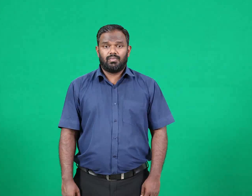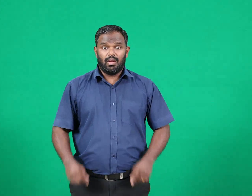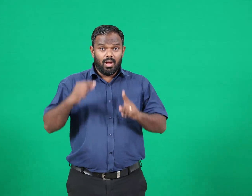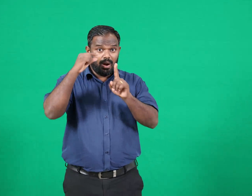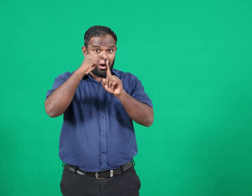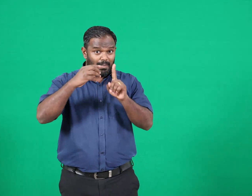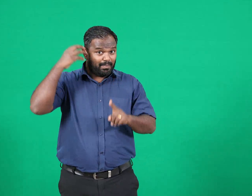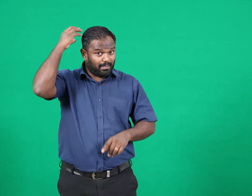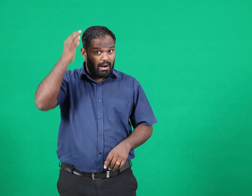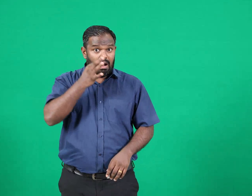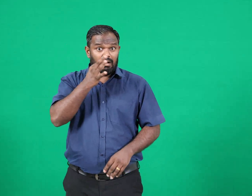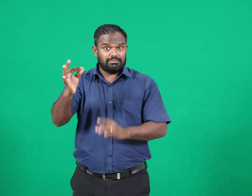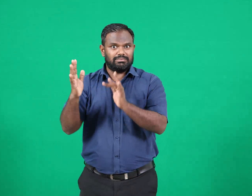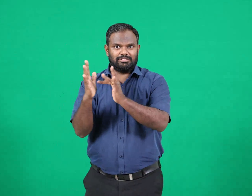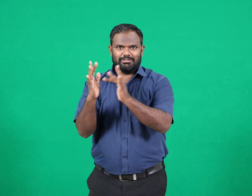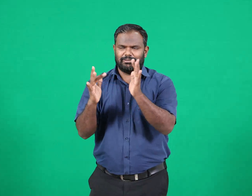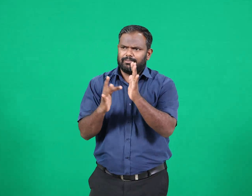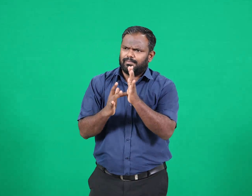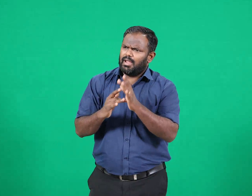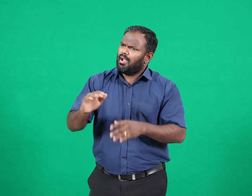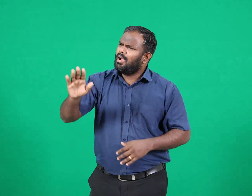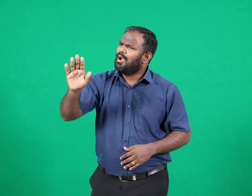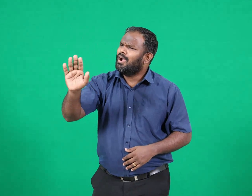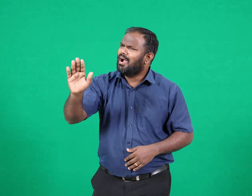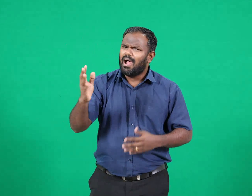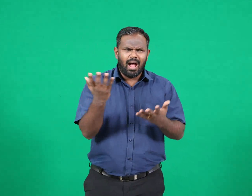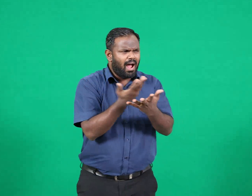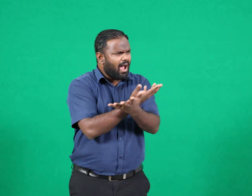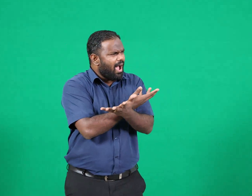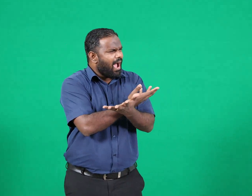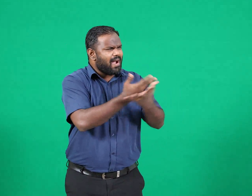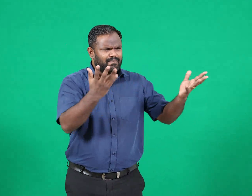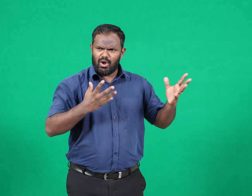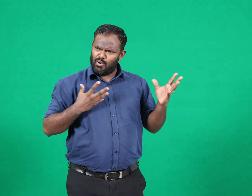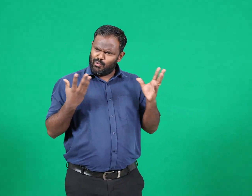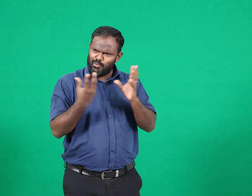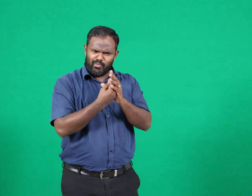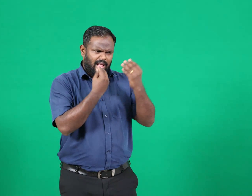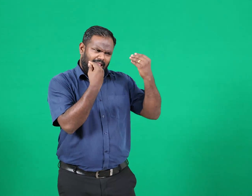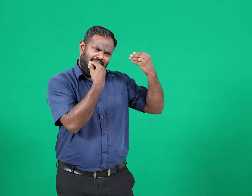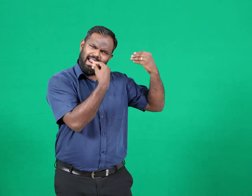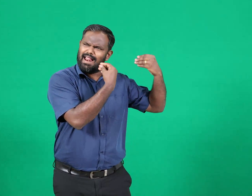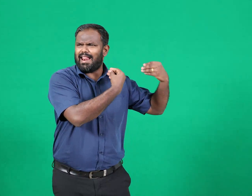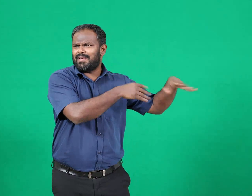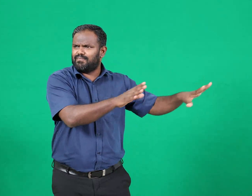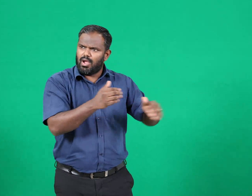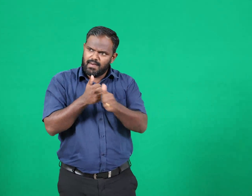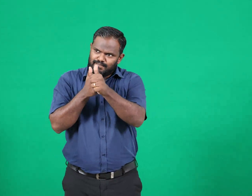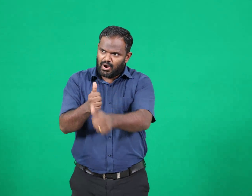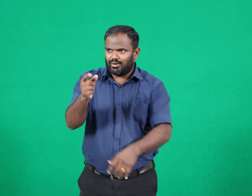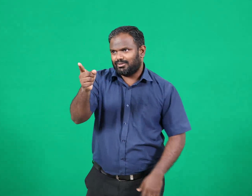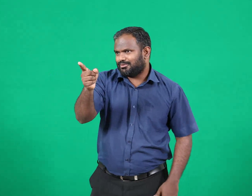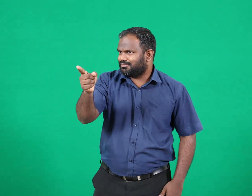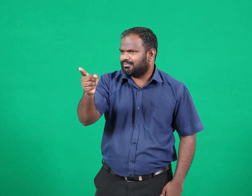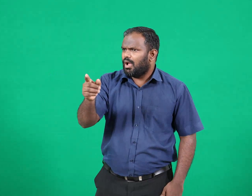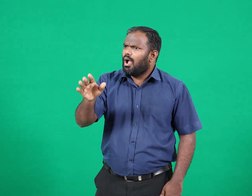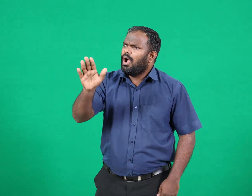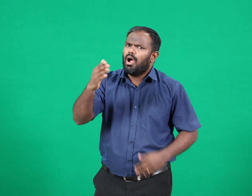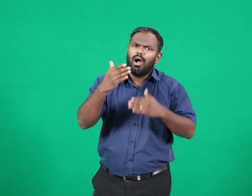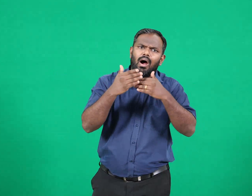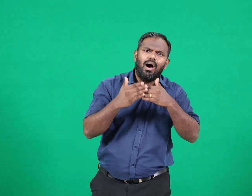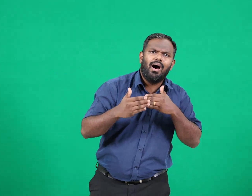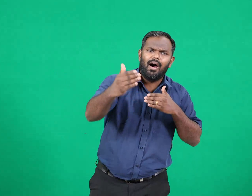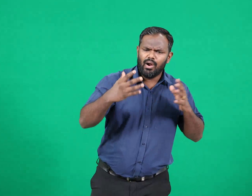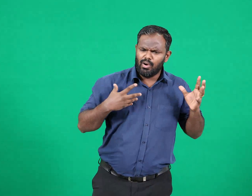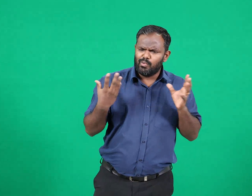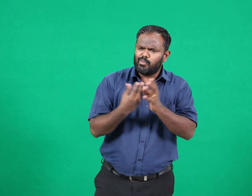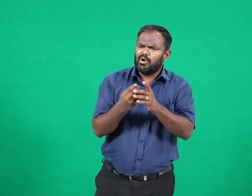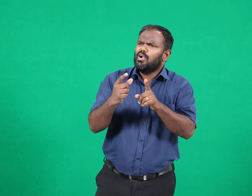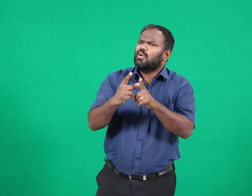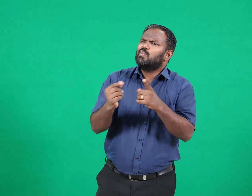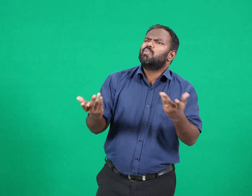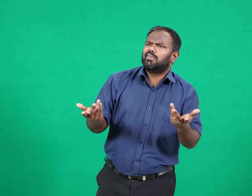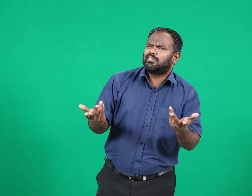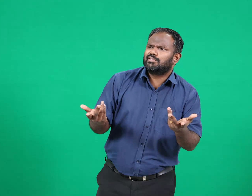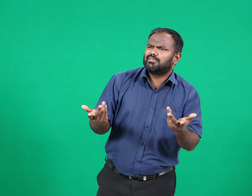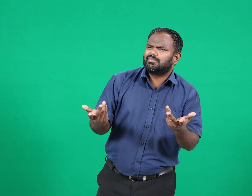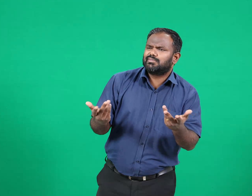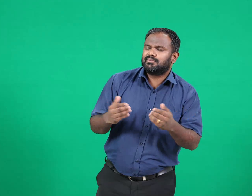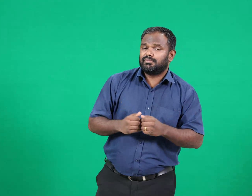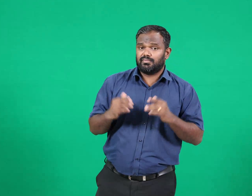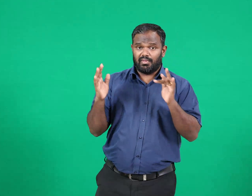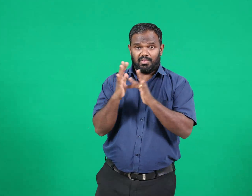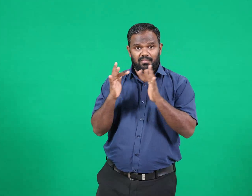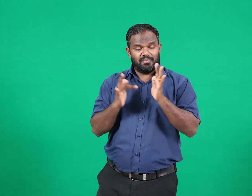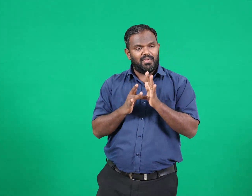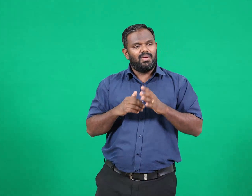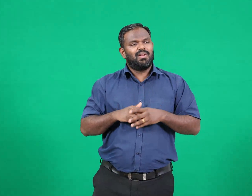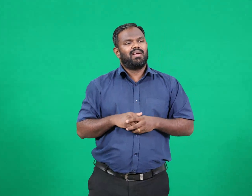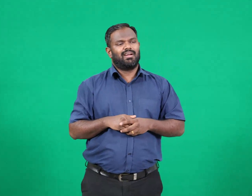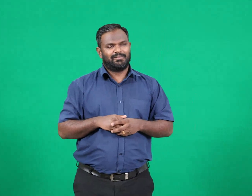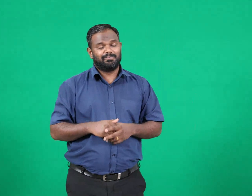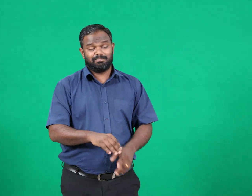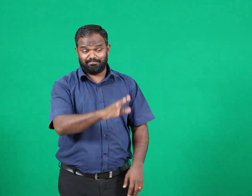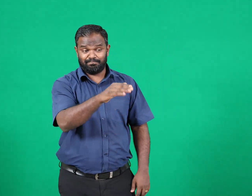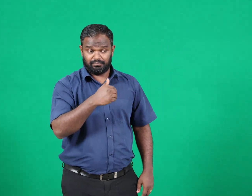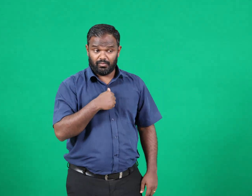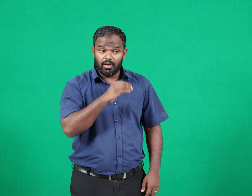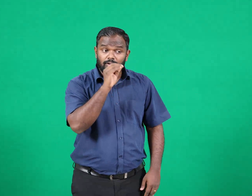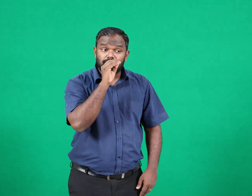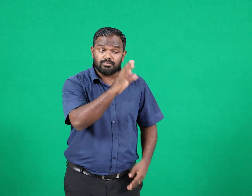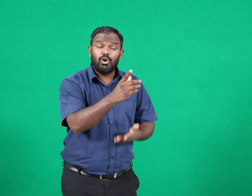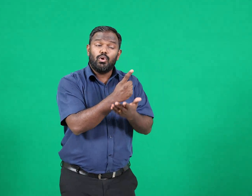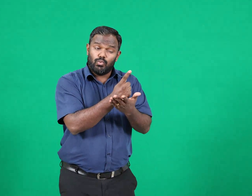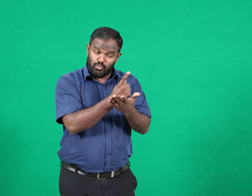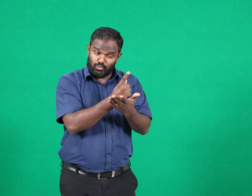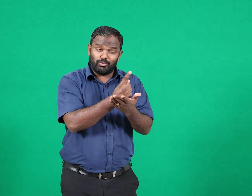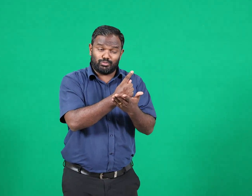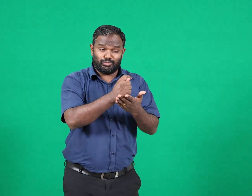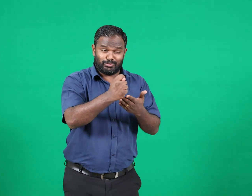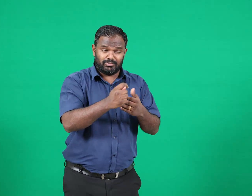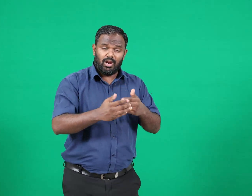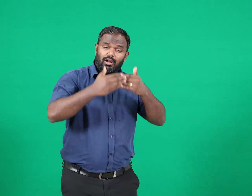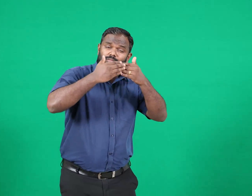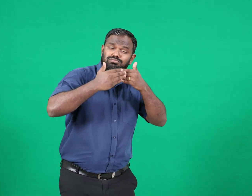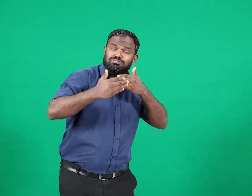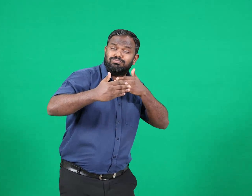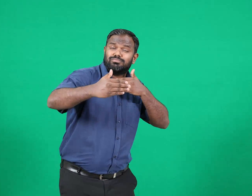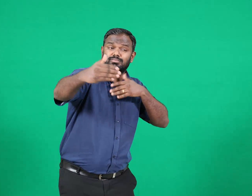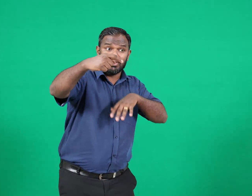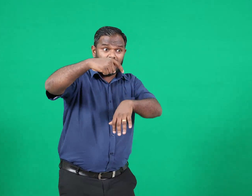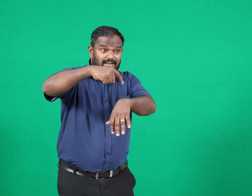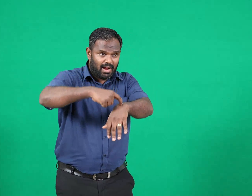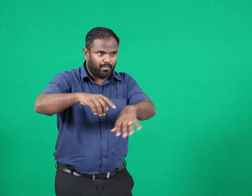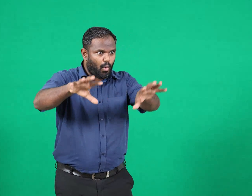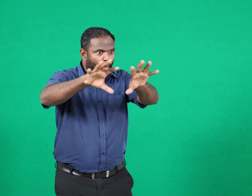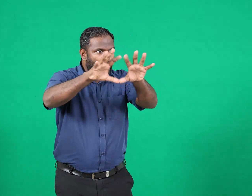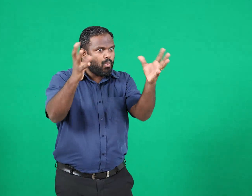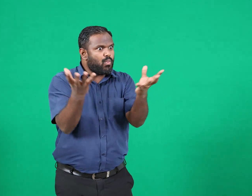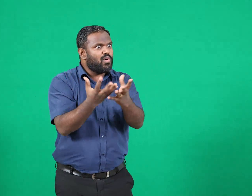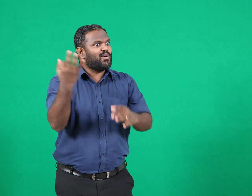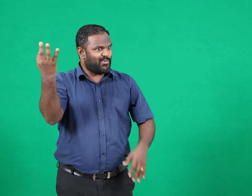"Look," Peter replied, "we have left everything to follow You. What then will there be for us?"